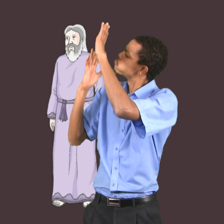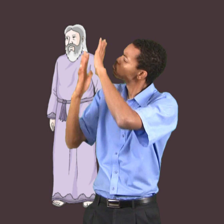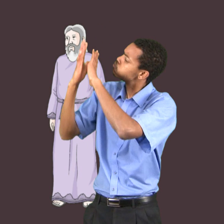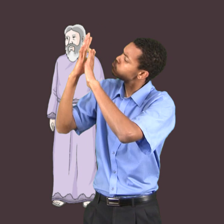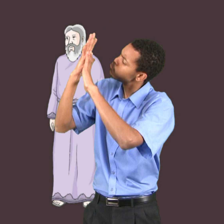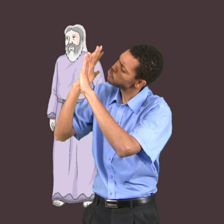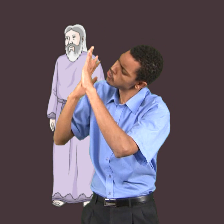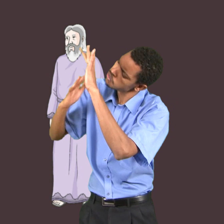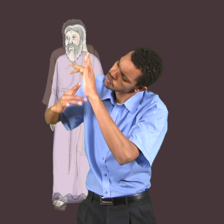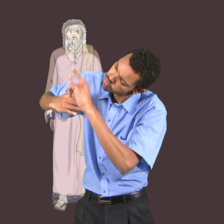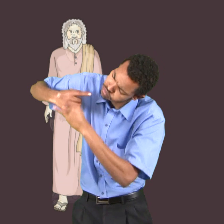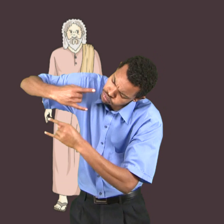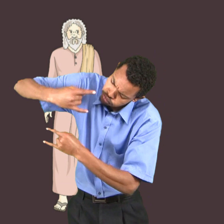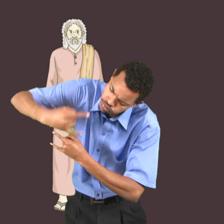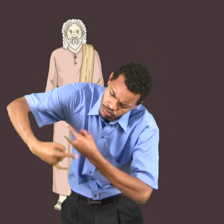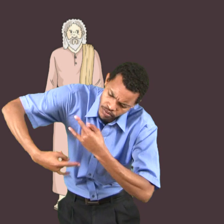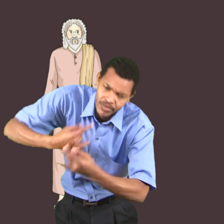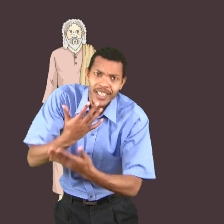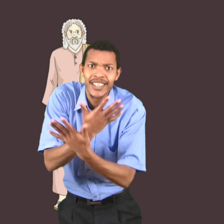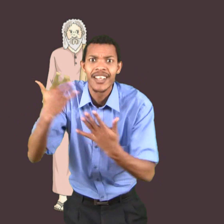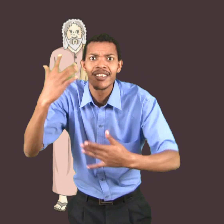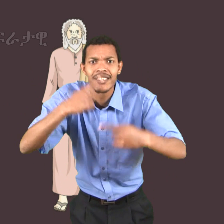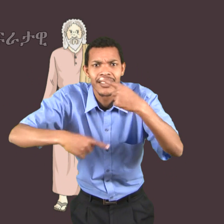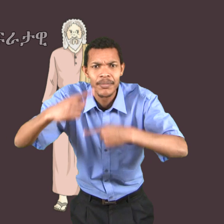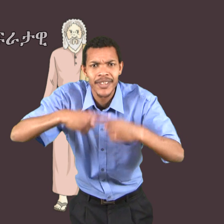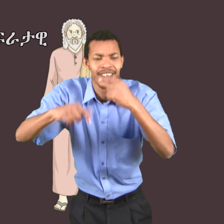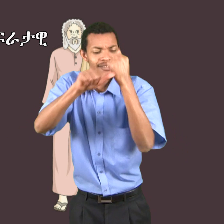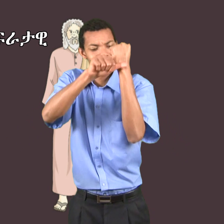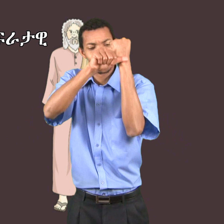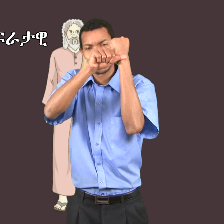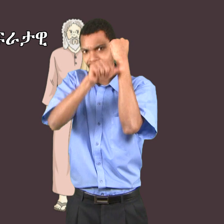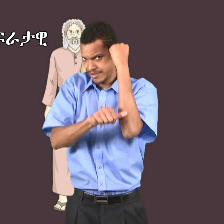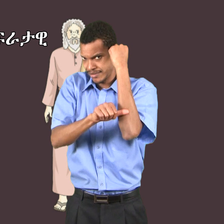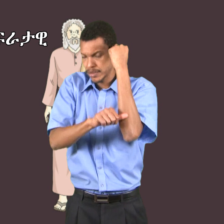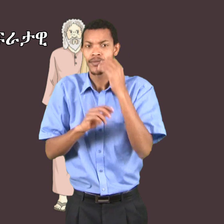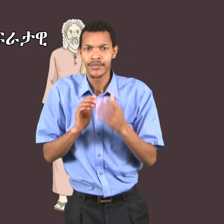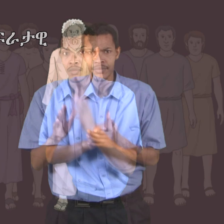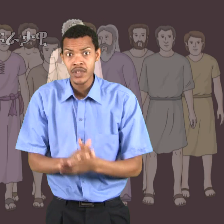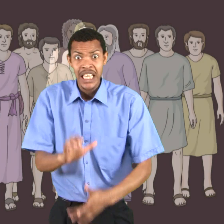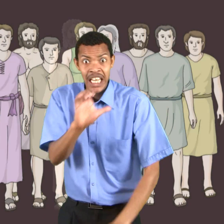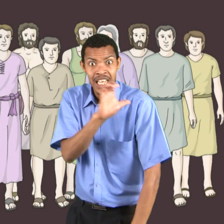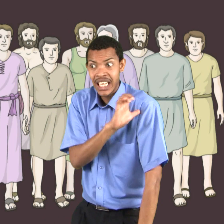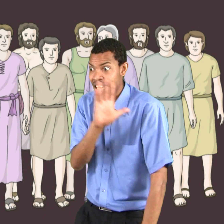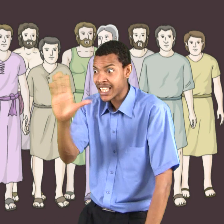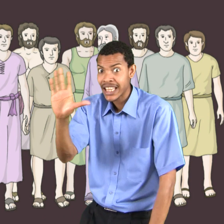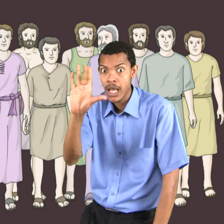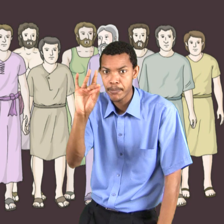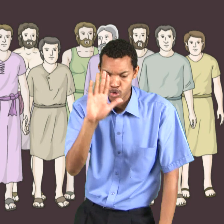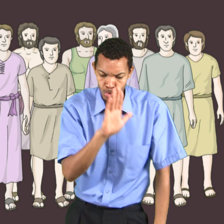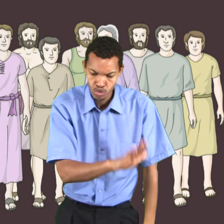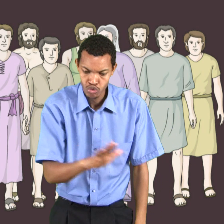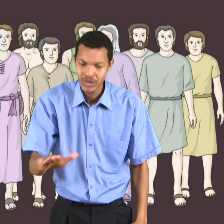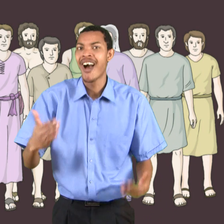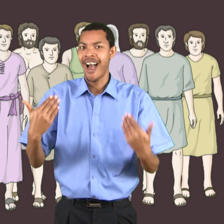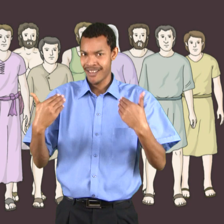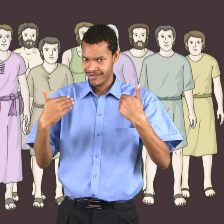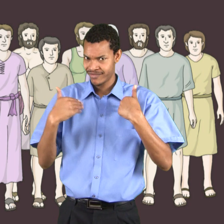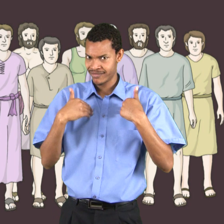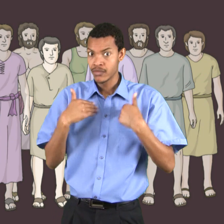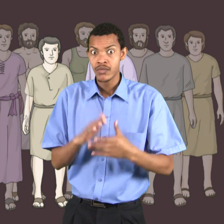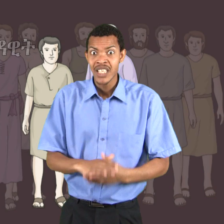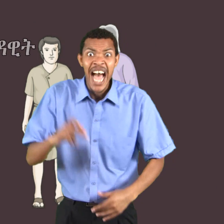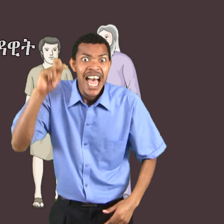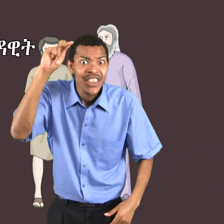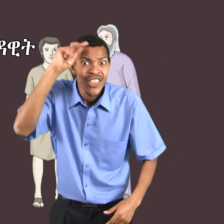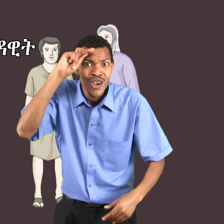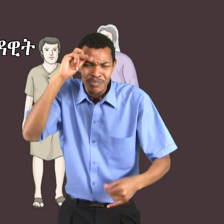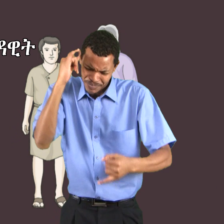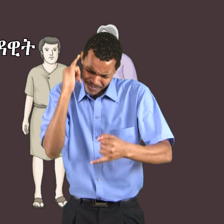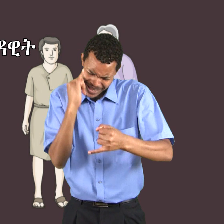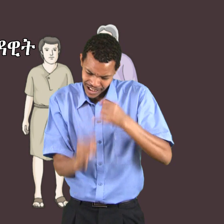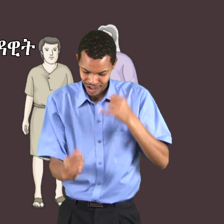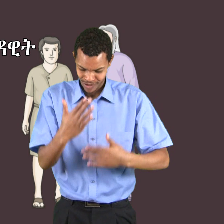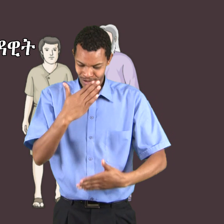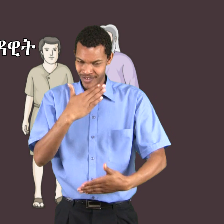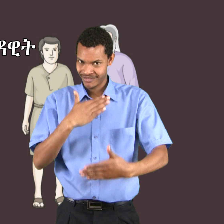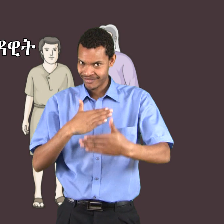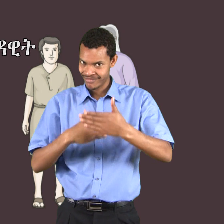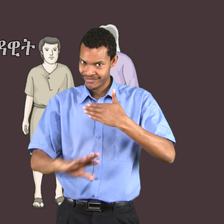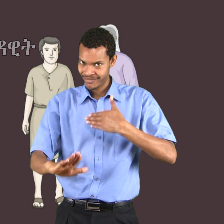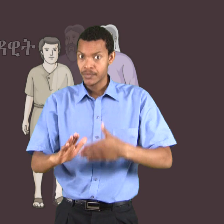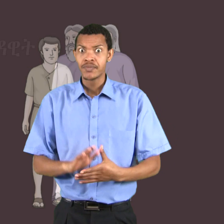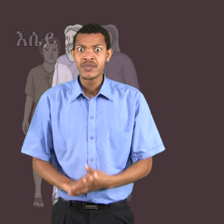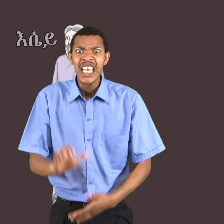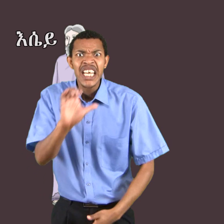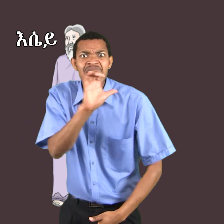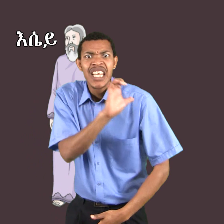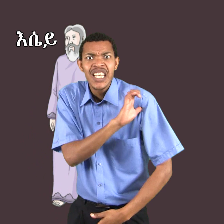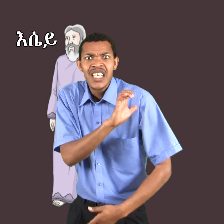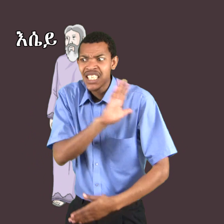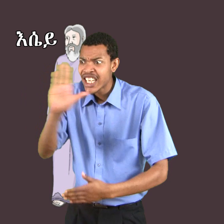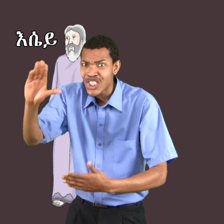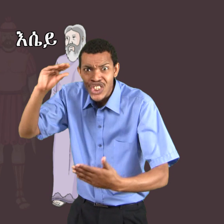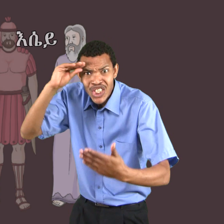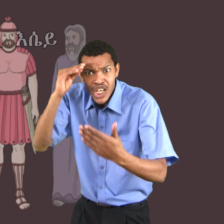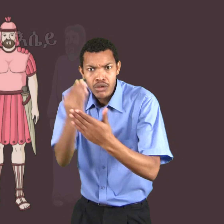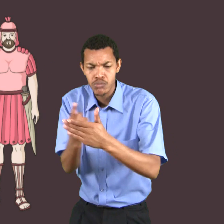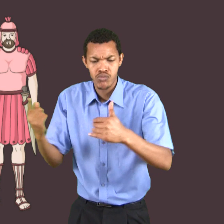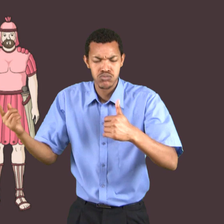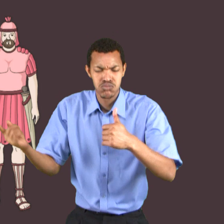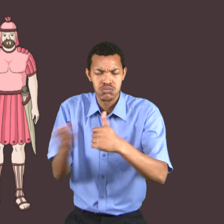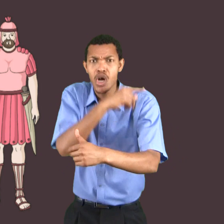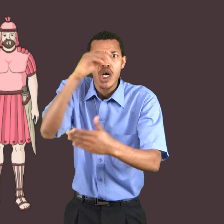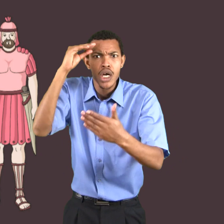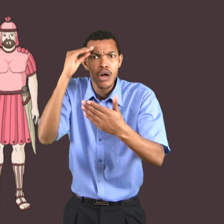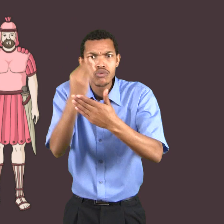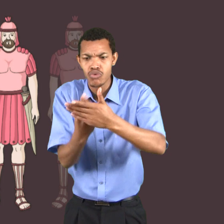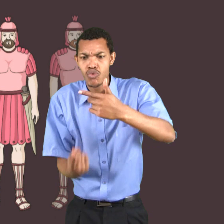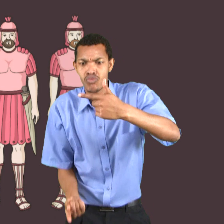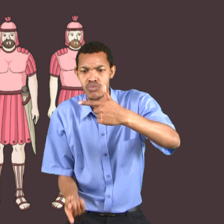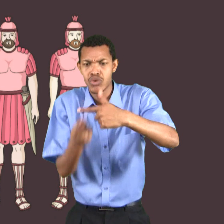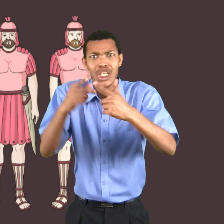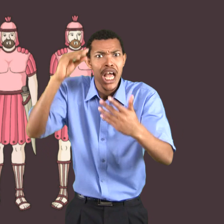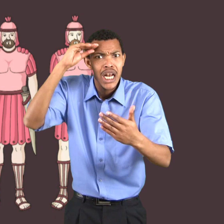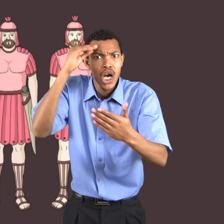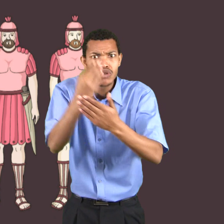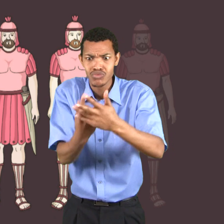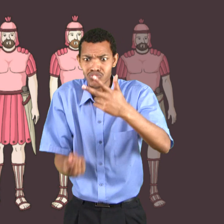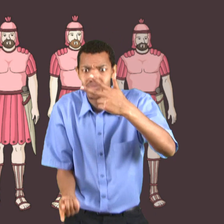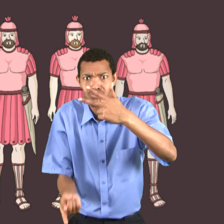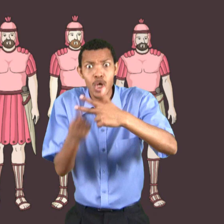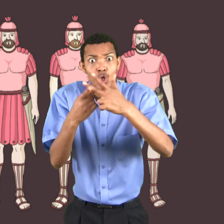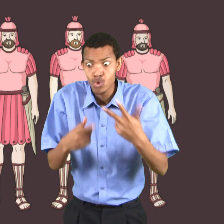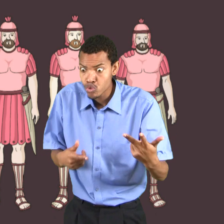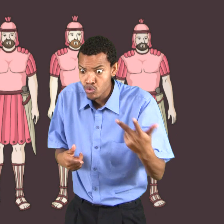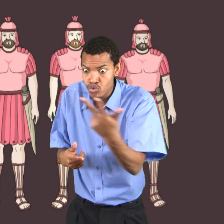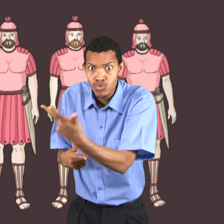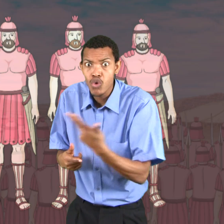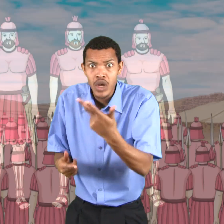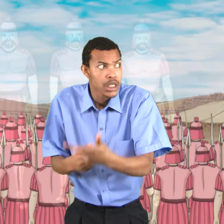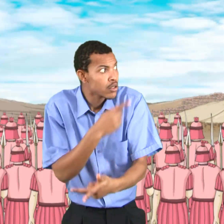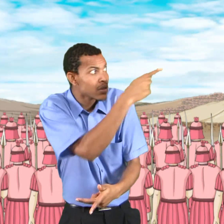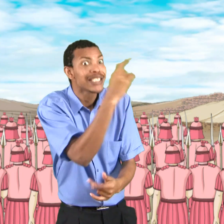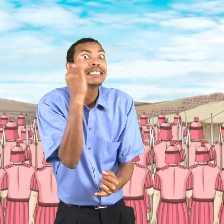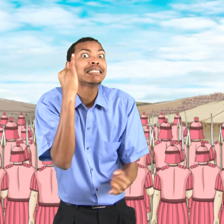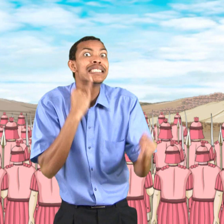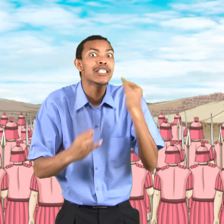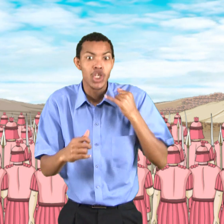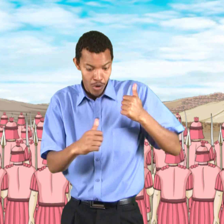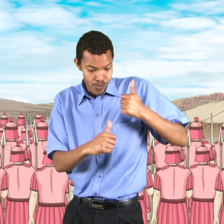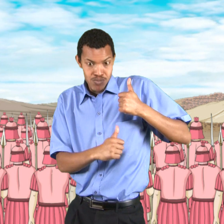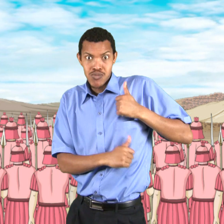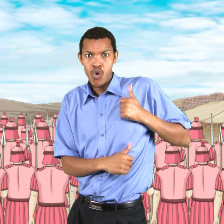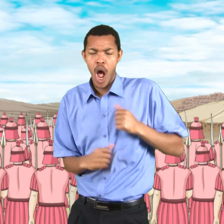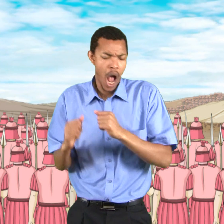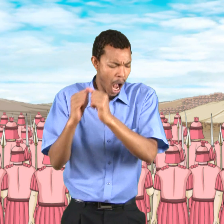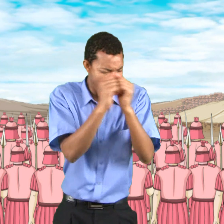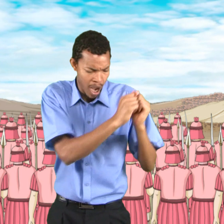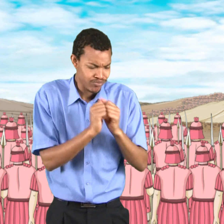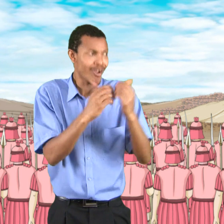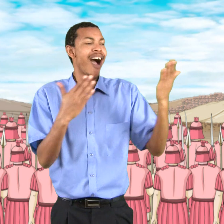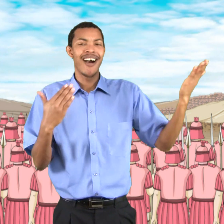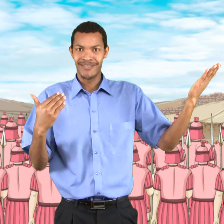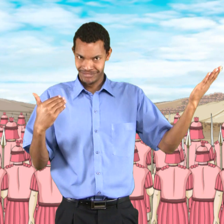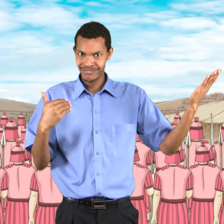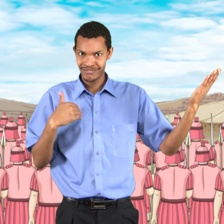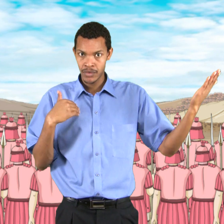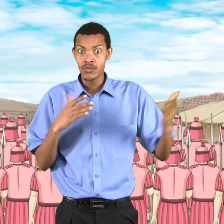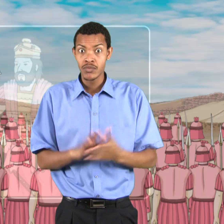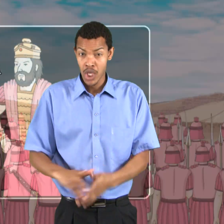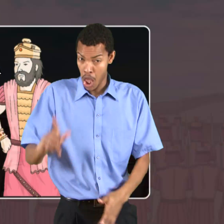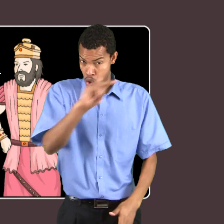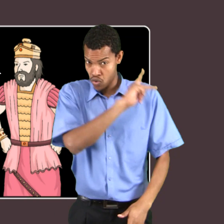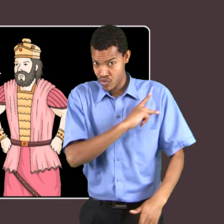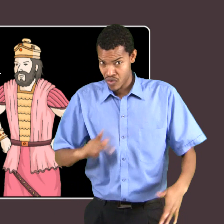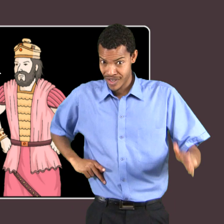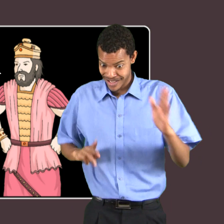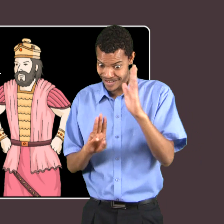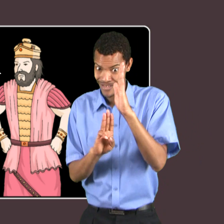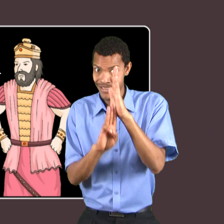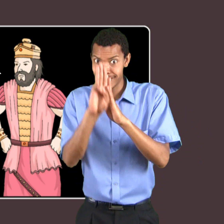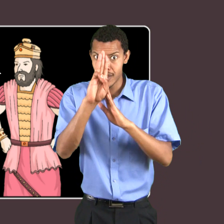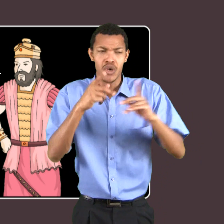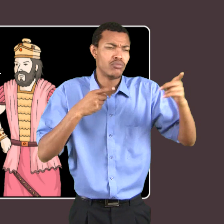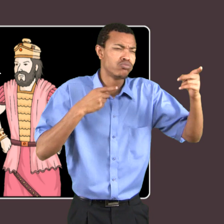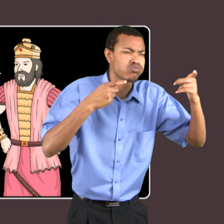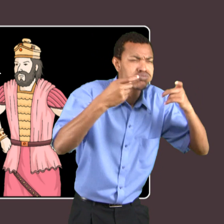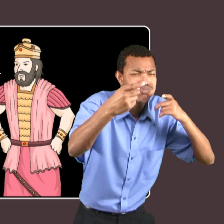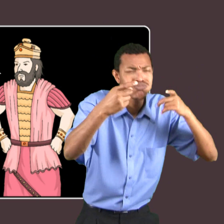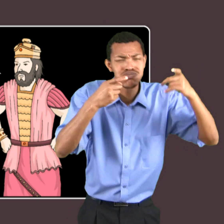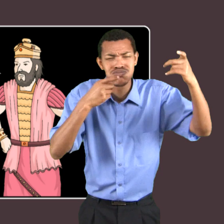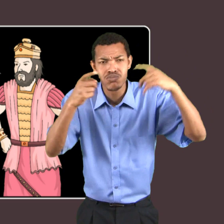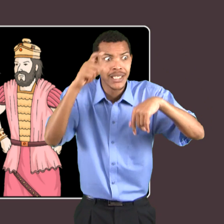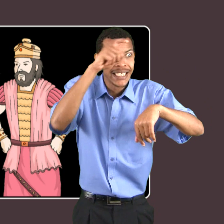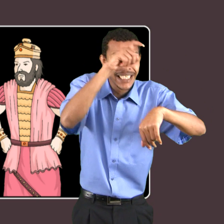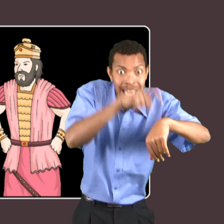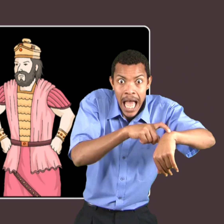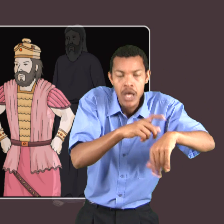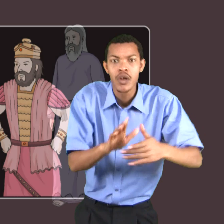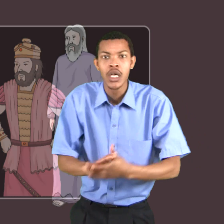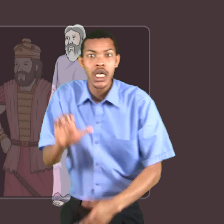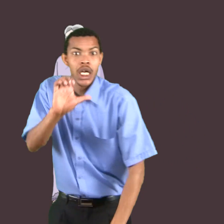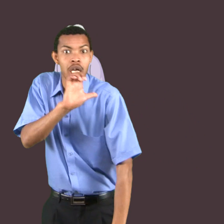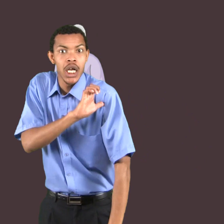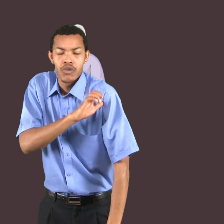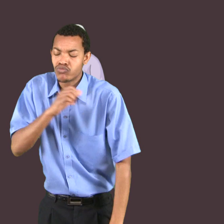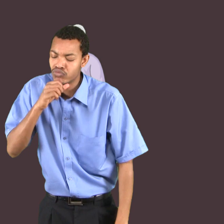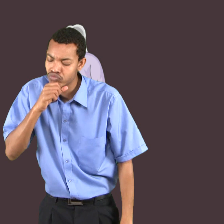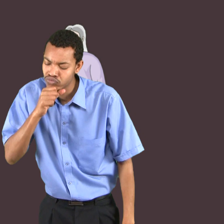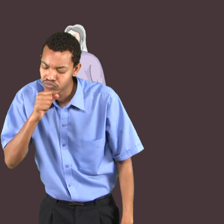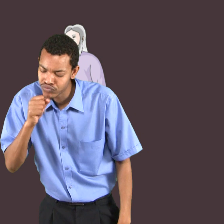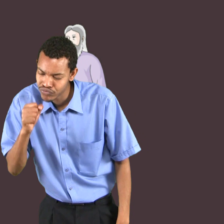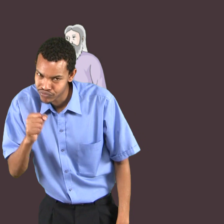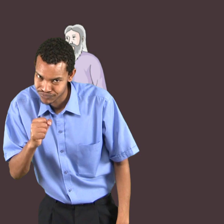The three older sons of Jesse had followed Saul into battle: The firstborn was Eliab, the second was Abinadab, and the third was Shammah. And David was the youngest.